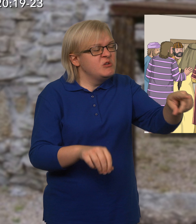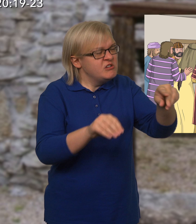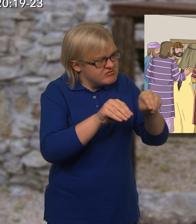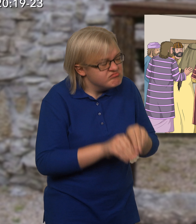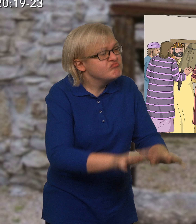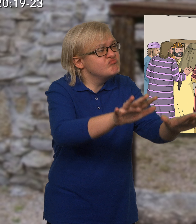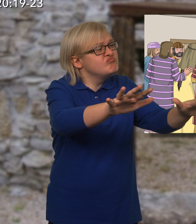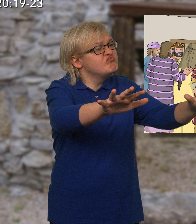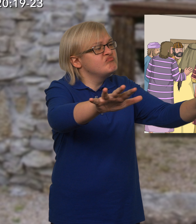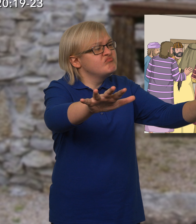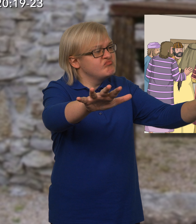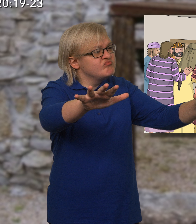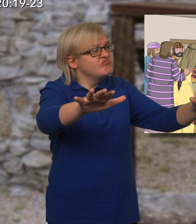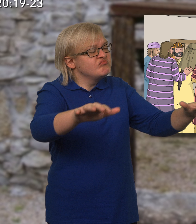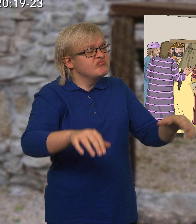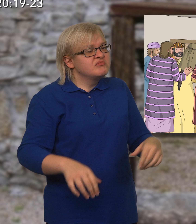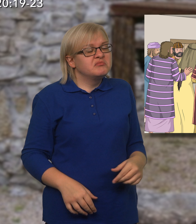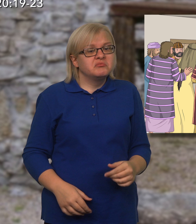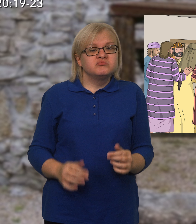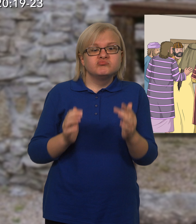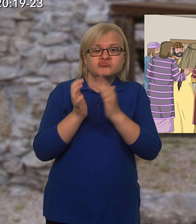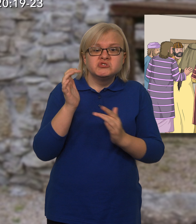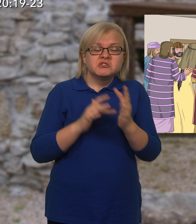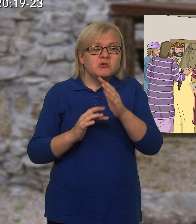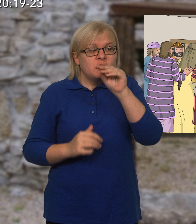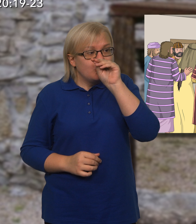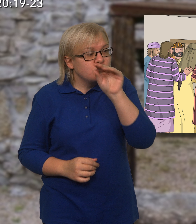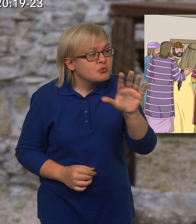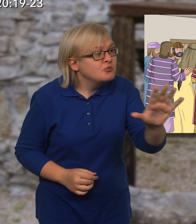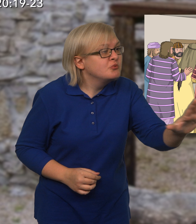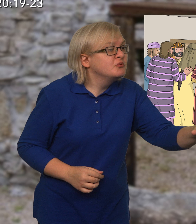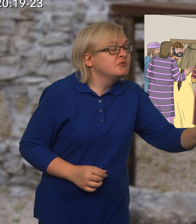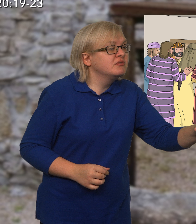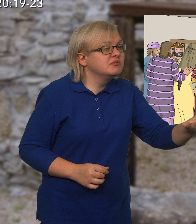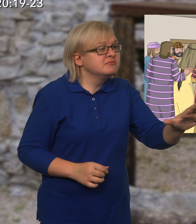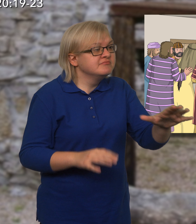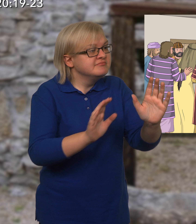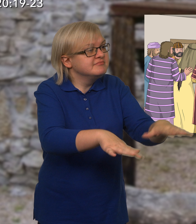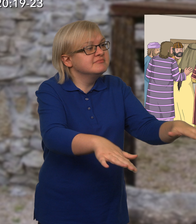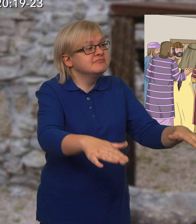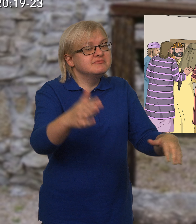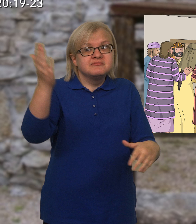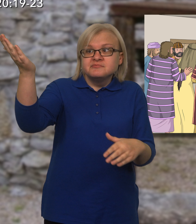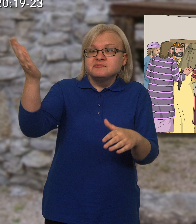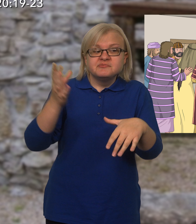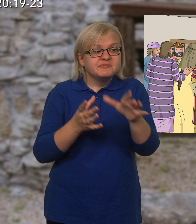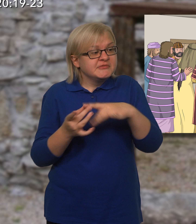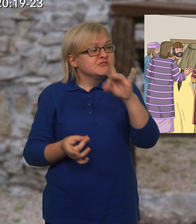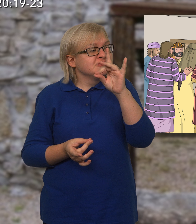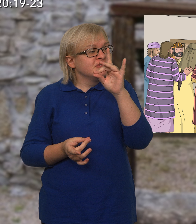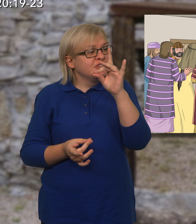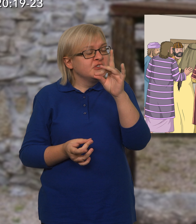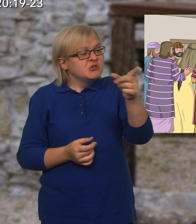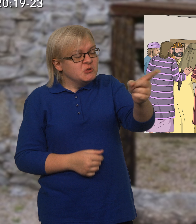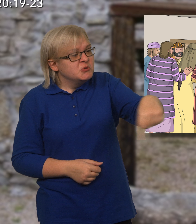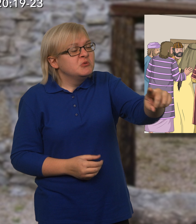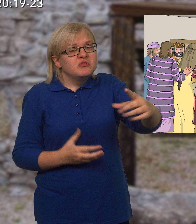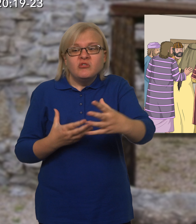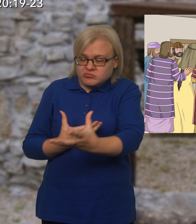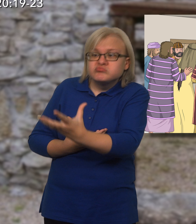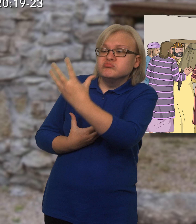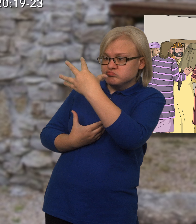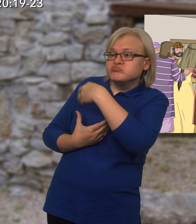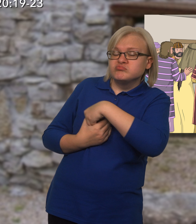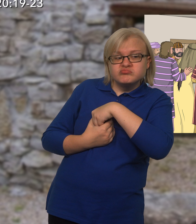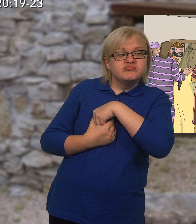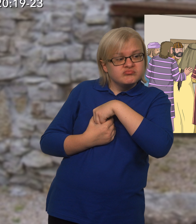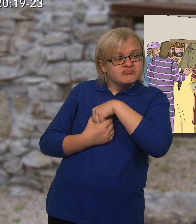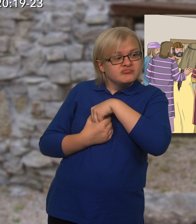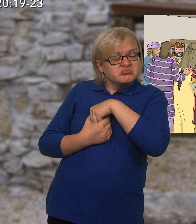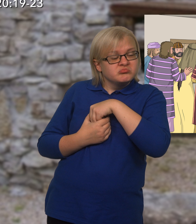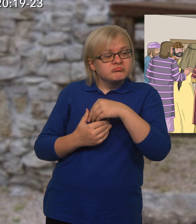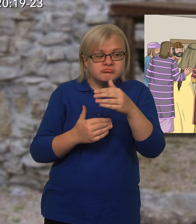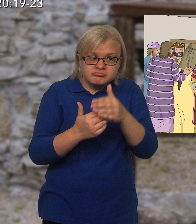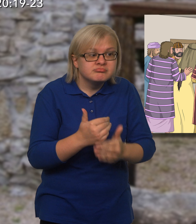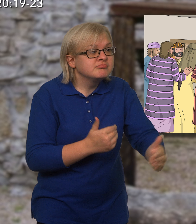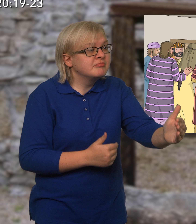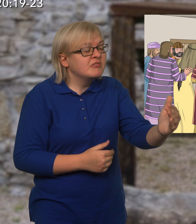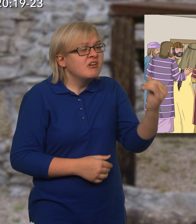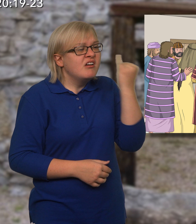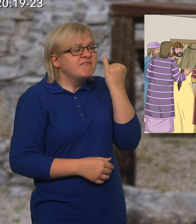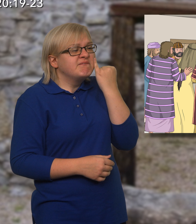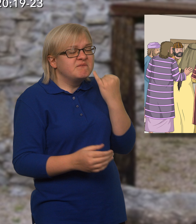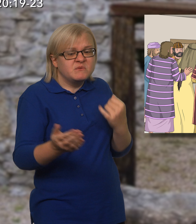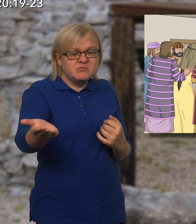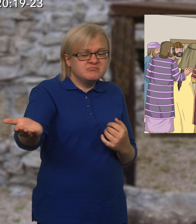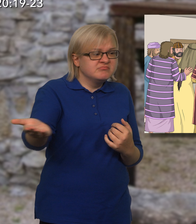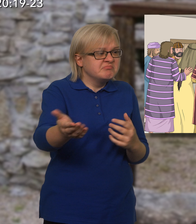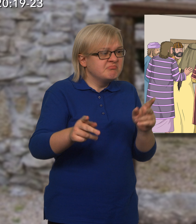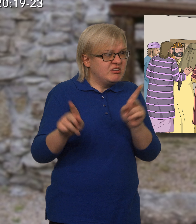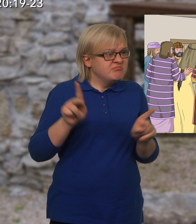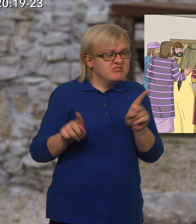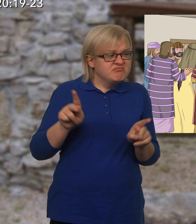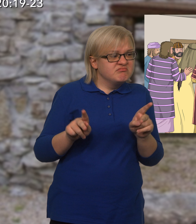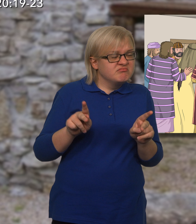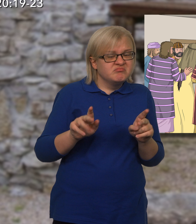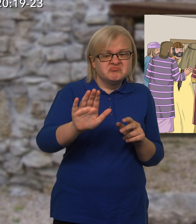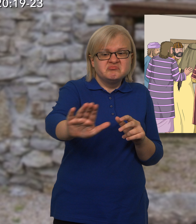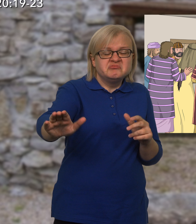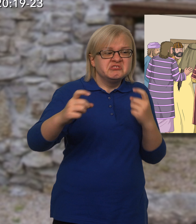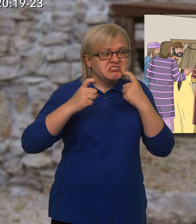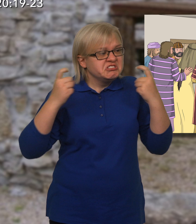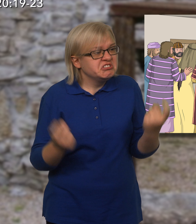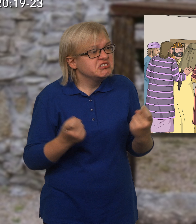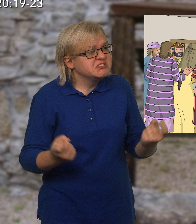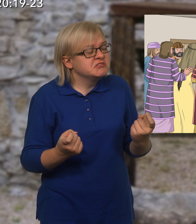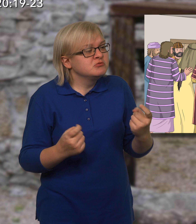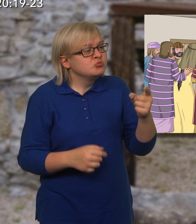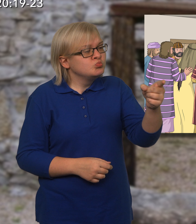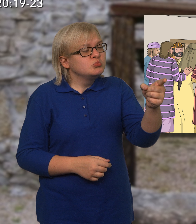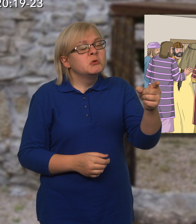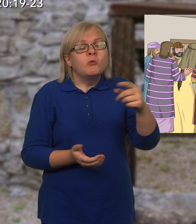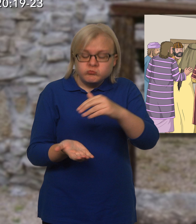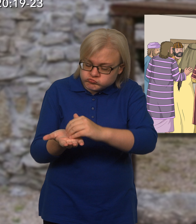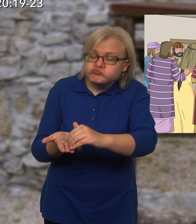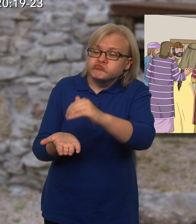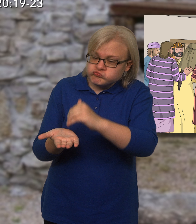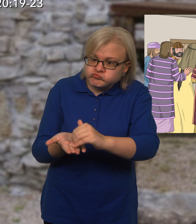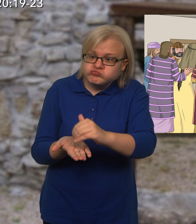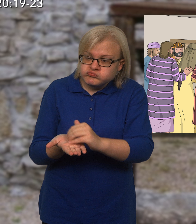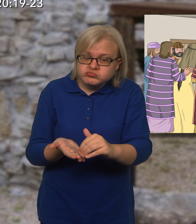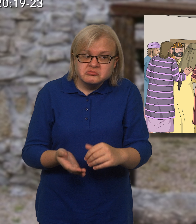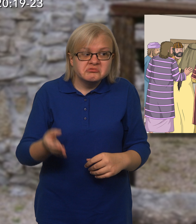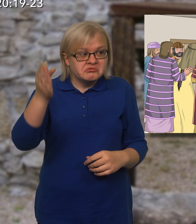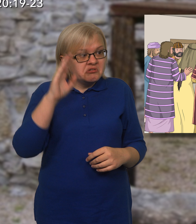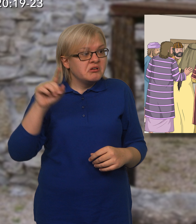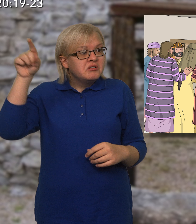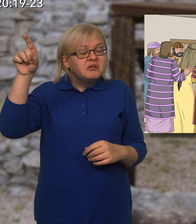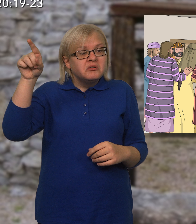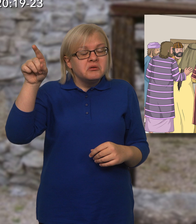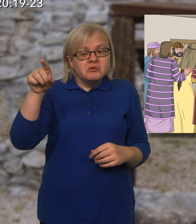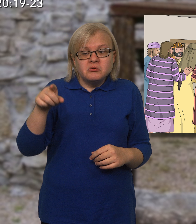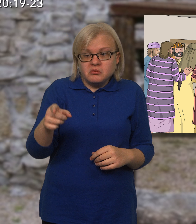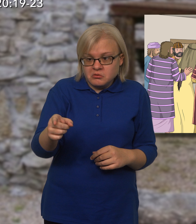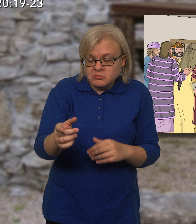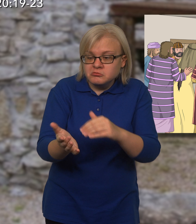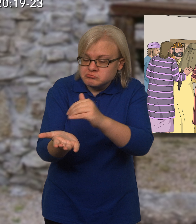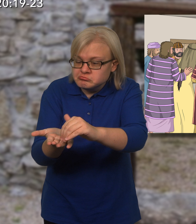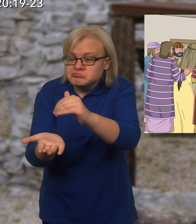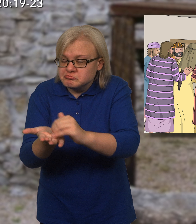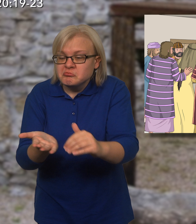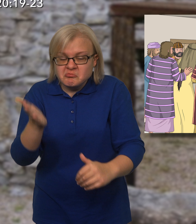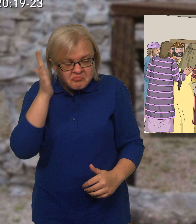When He had said this, He breathed on them and said, “Receive the Holy Spirit.